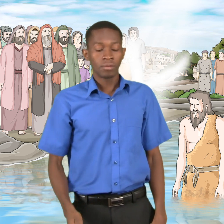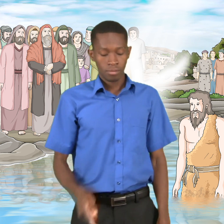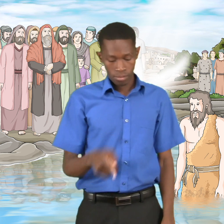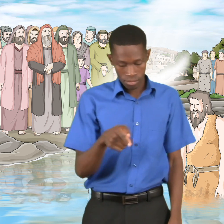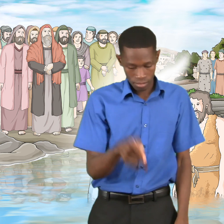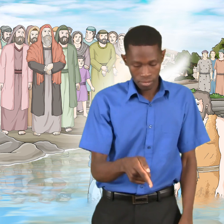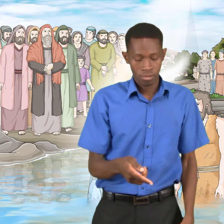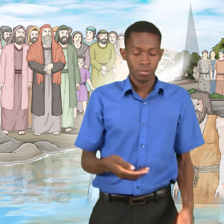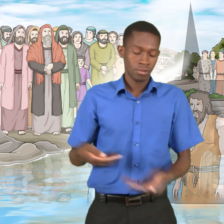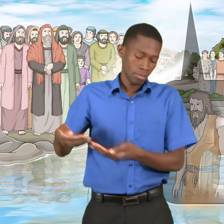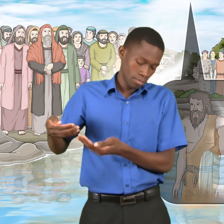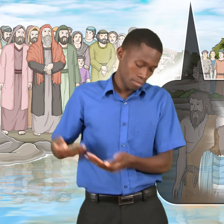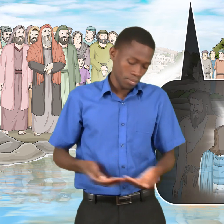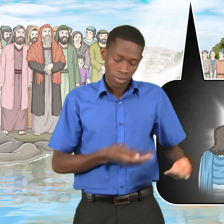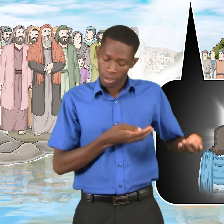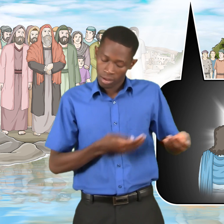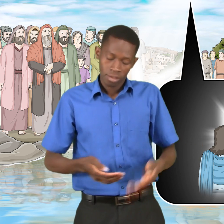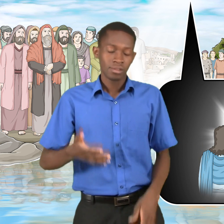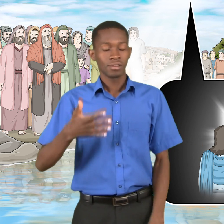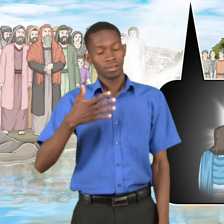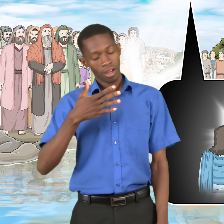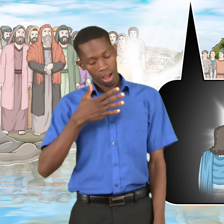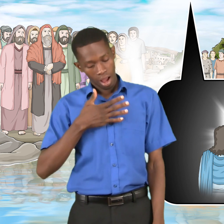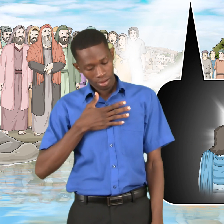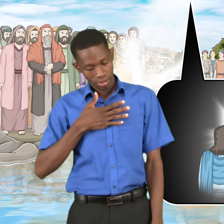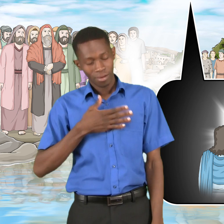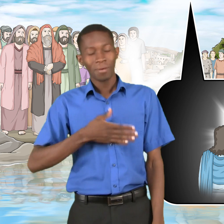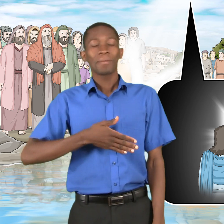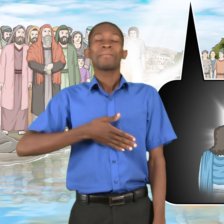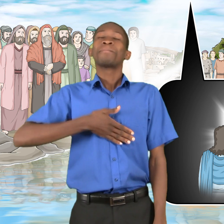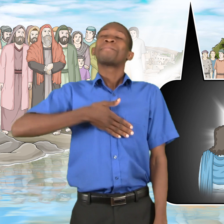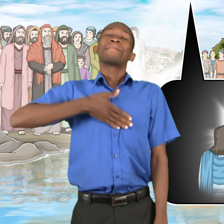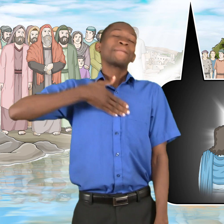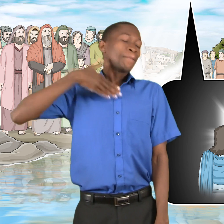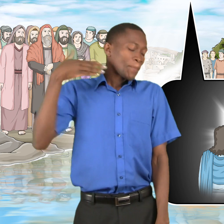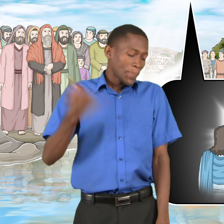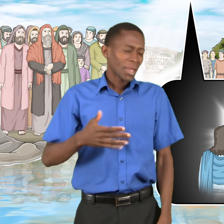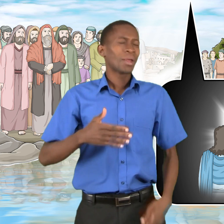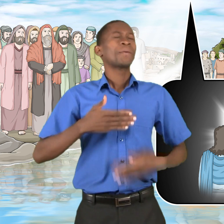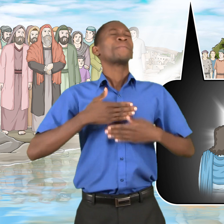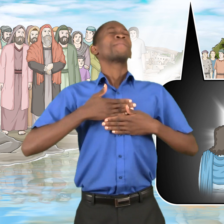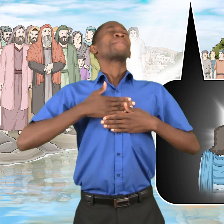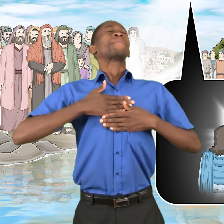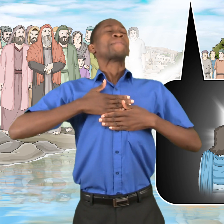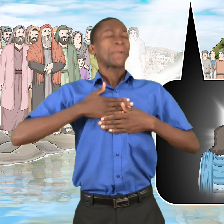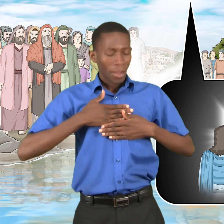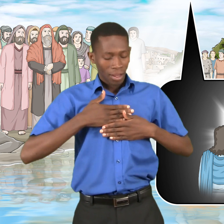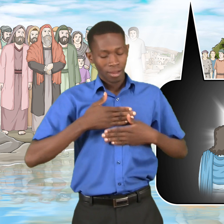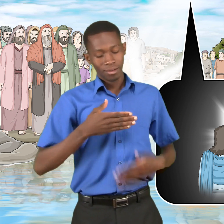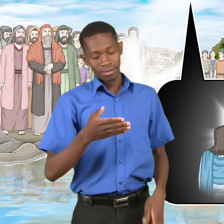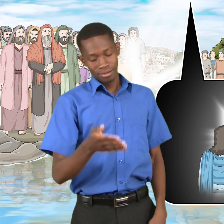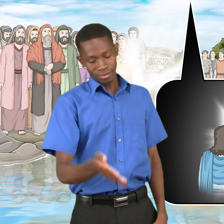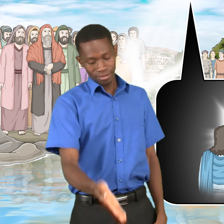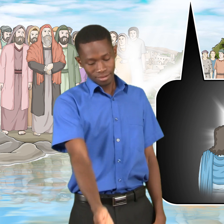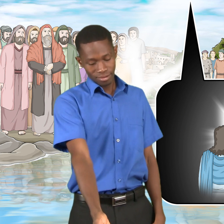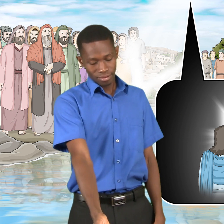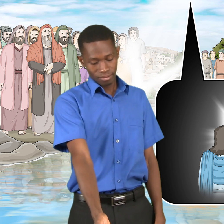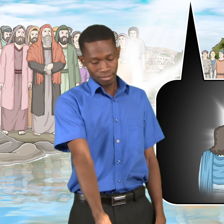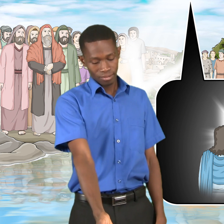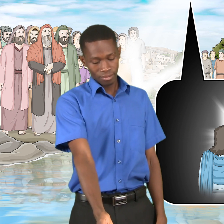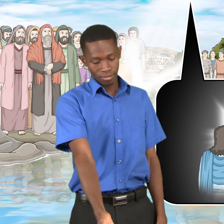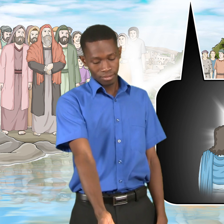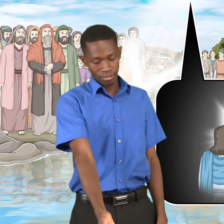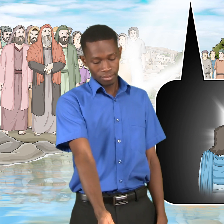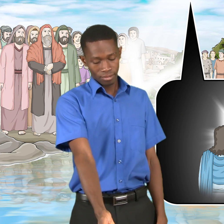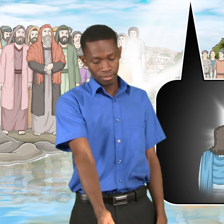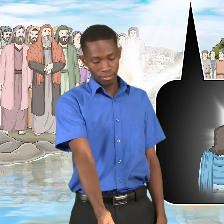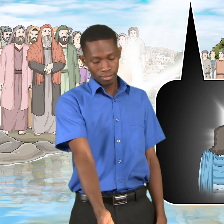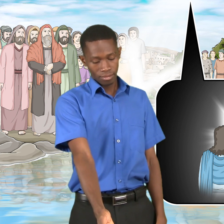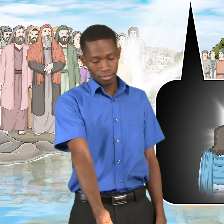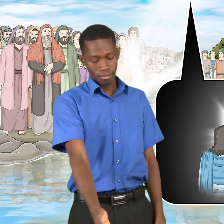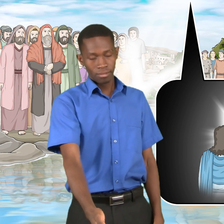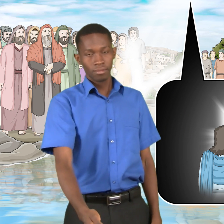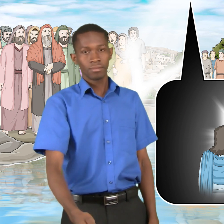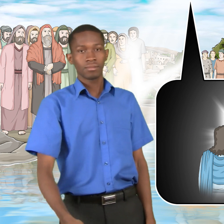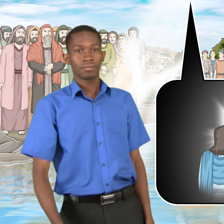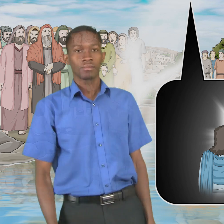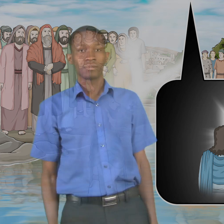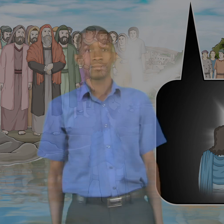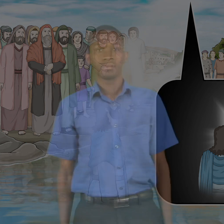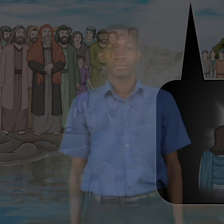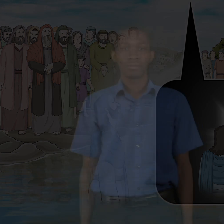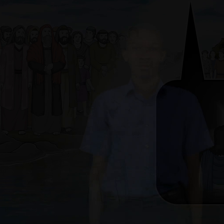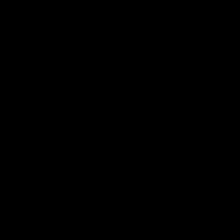And a voice from heaven said, “This is My beloved Son, in whom I am well pleased!”